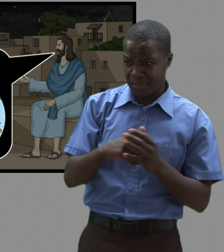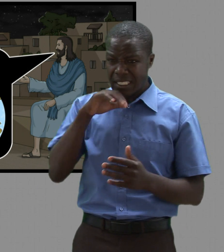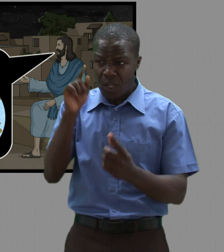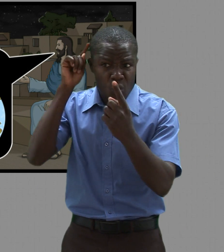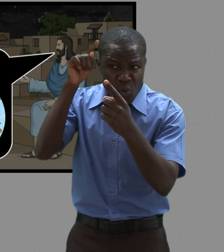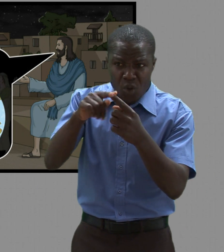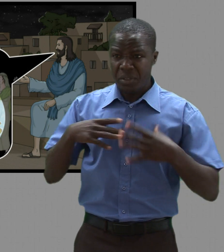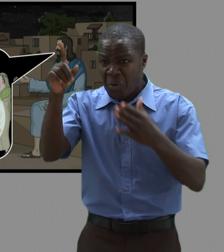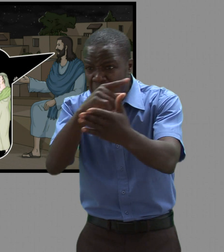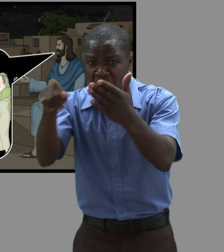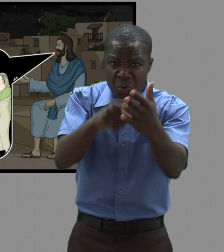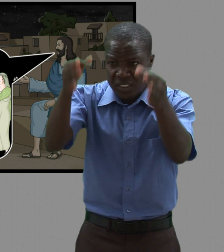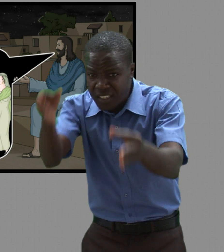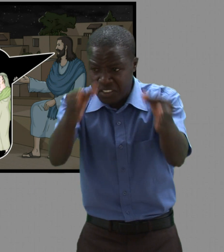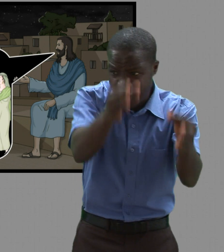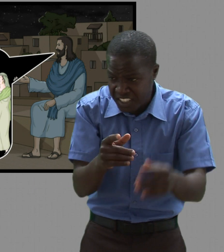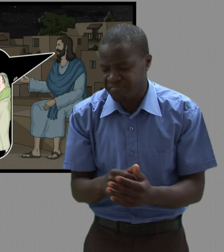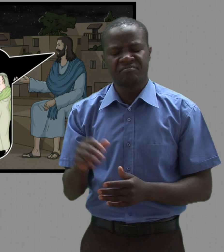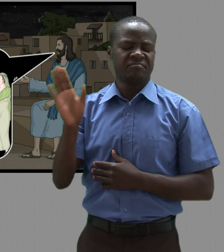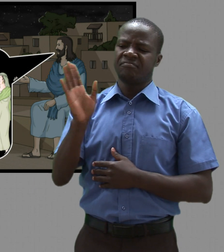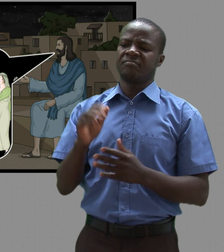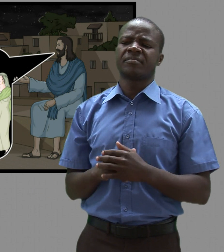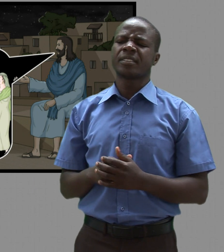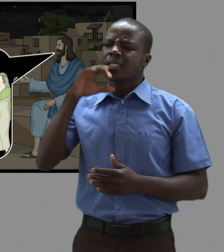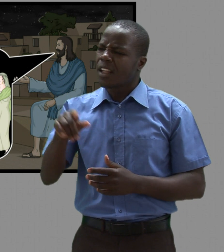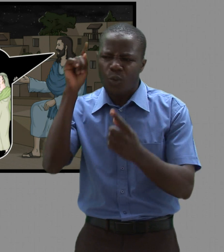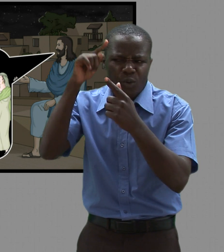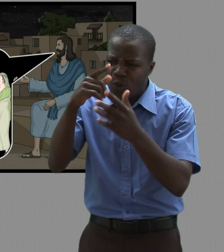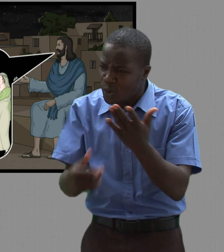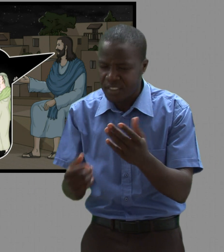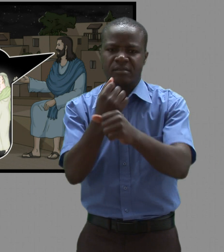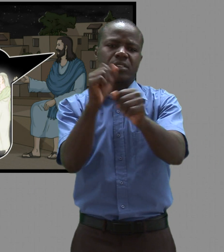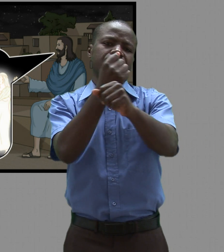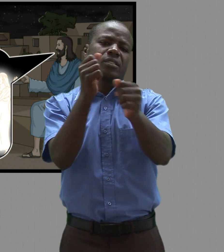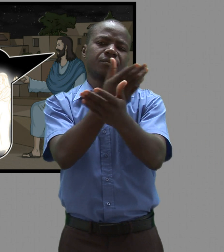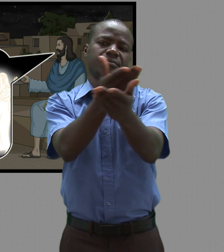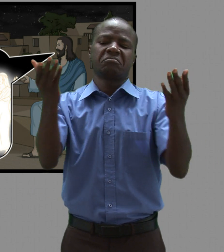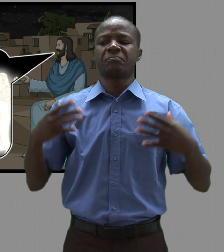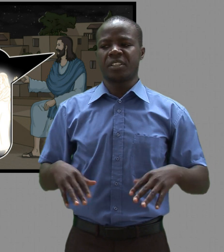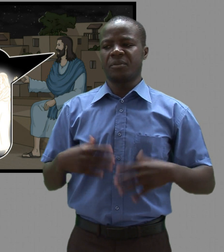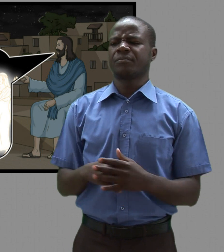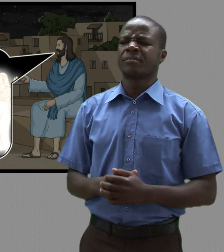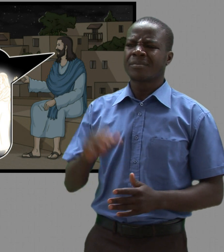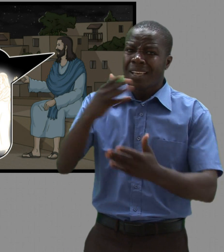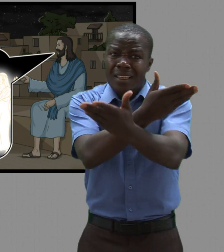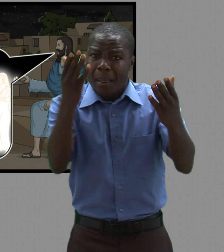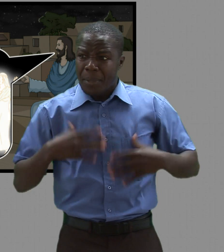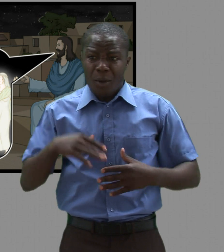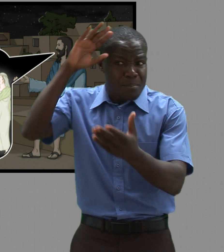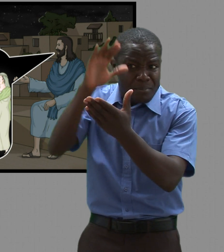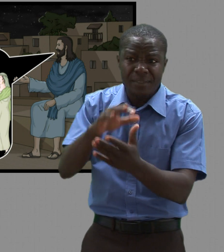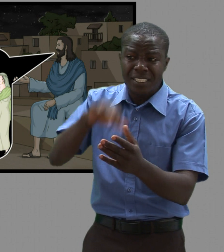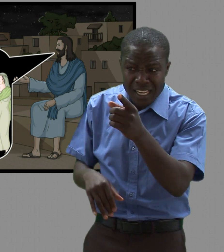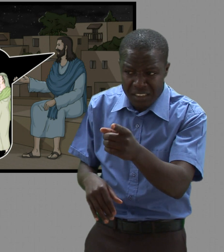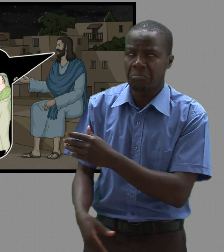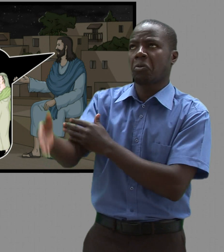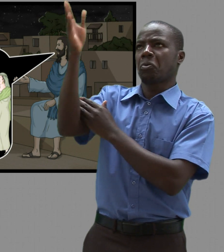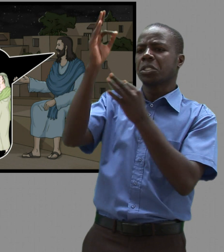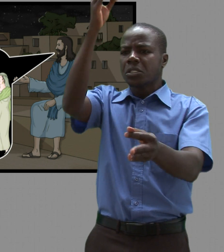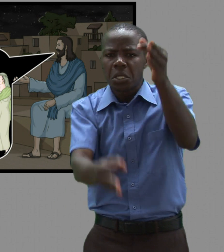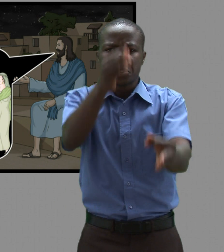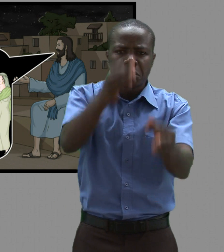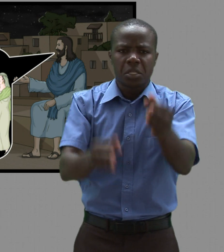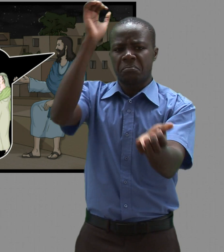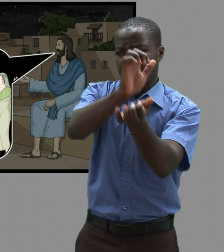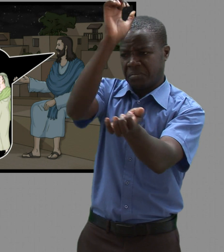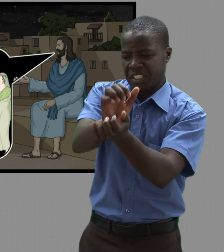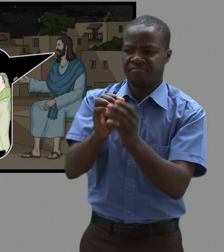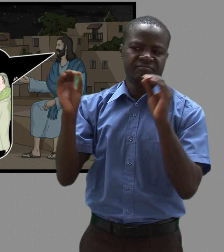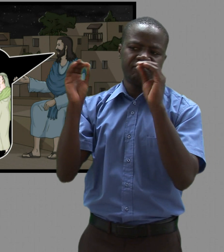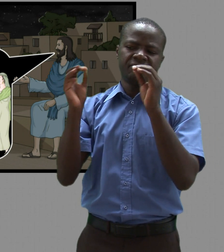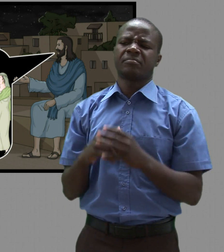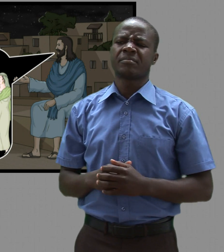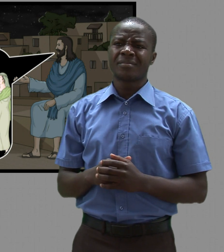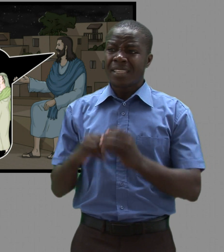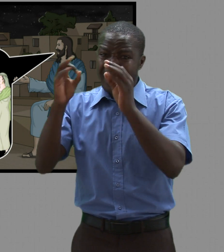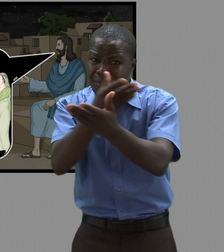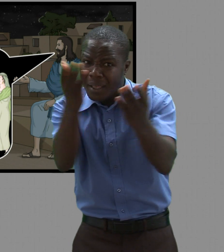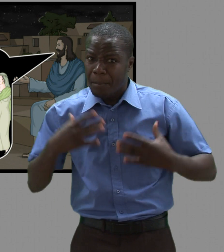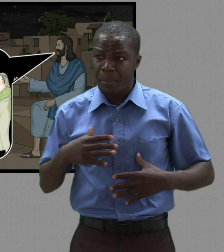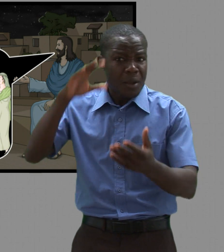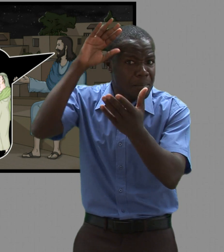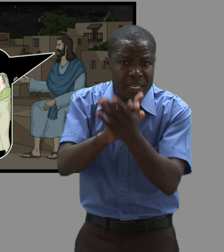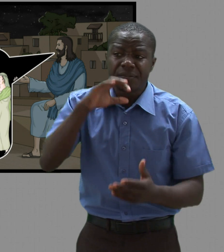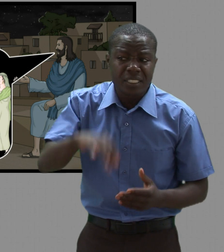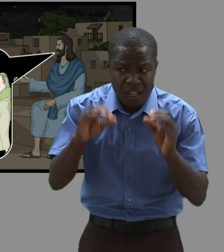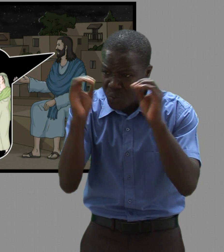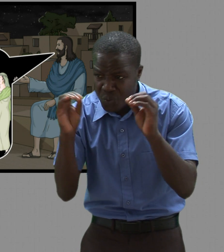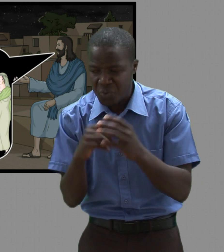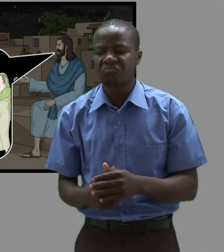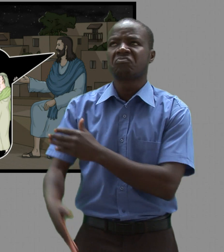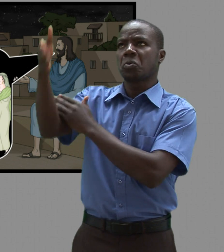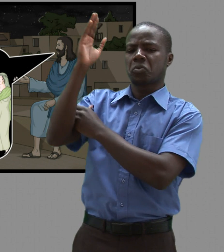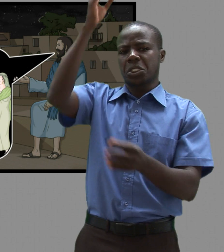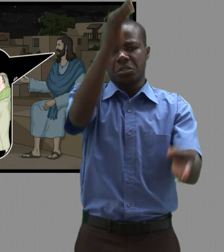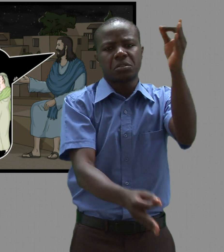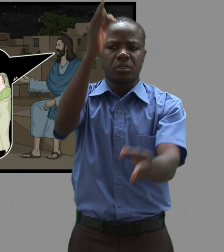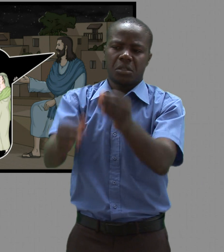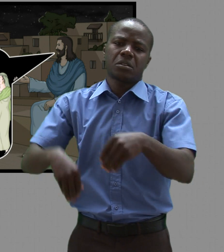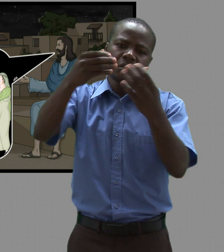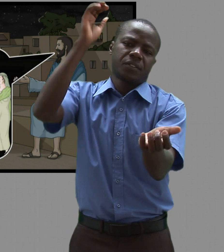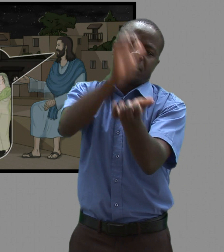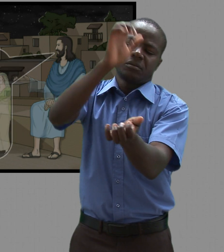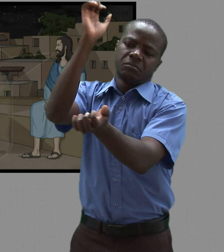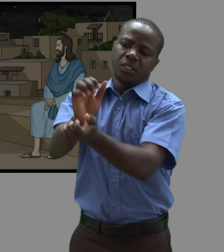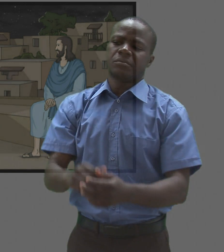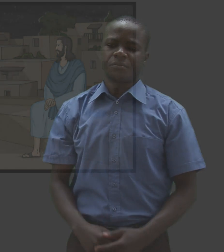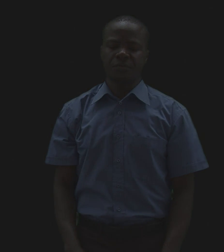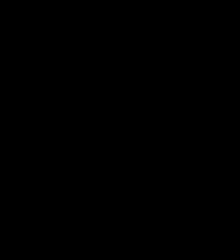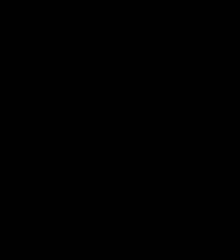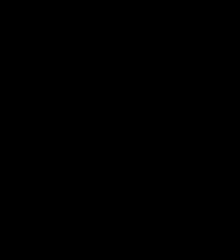Whoever believes in Him is not condemned, but whoever does not believe has already been condemned, because he has not believed in the name of God’s one and only Son.